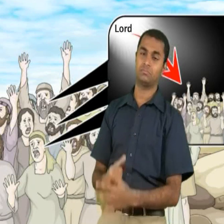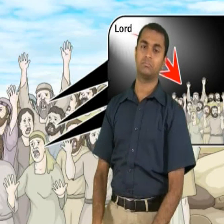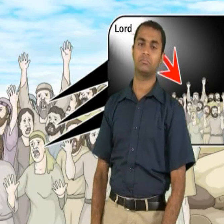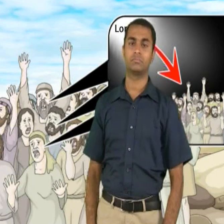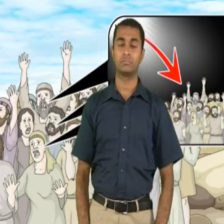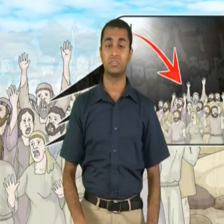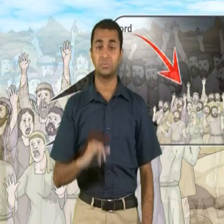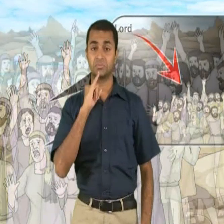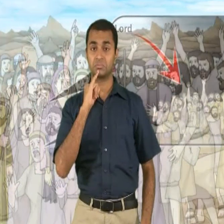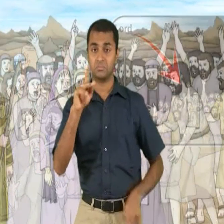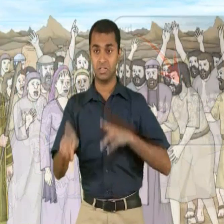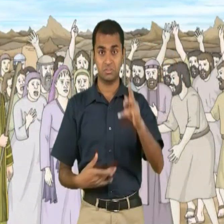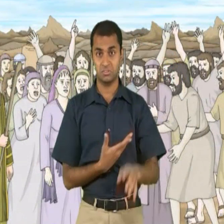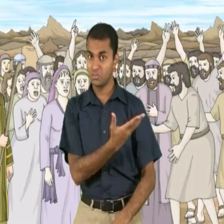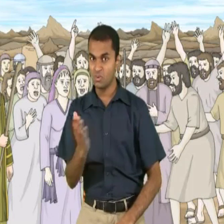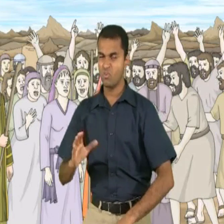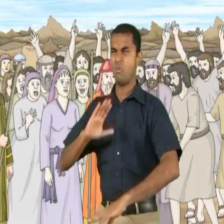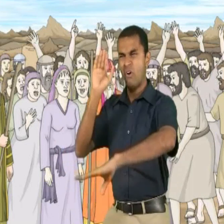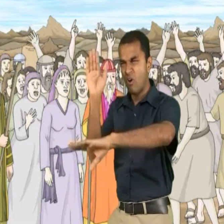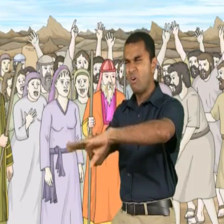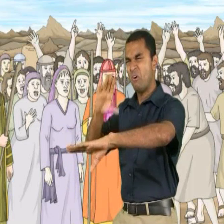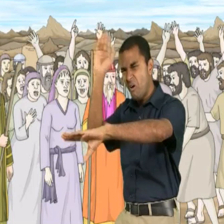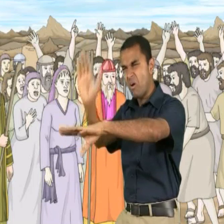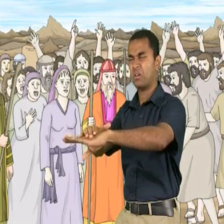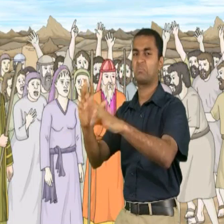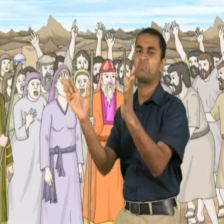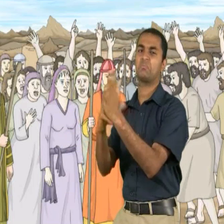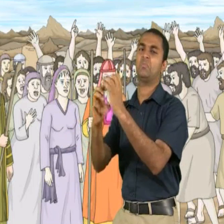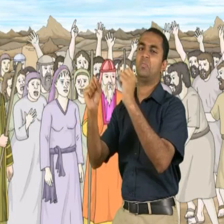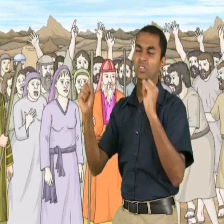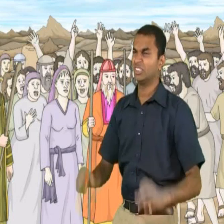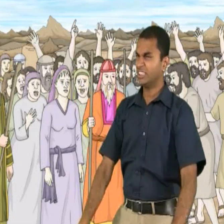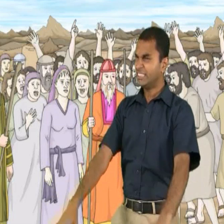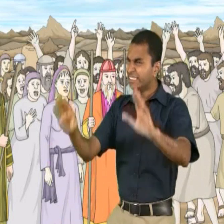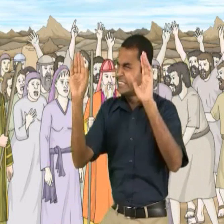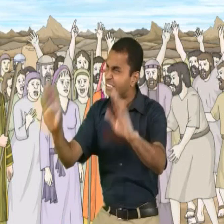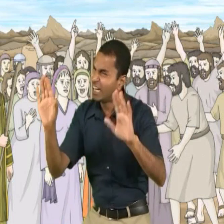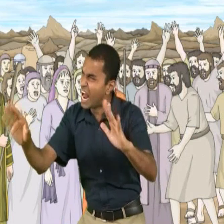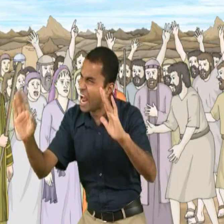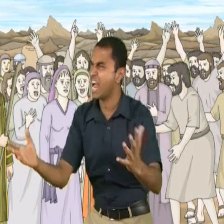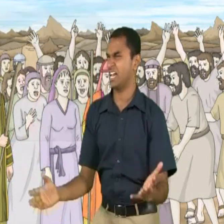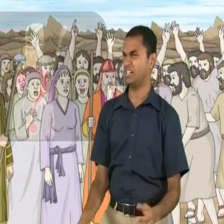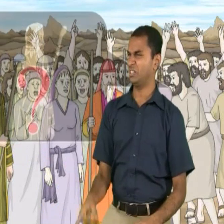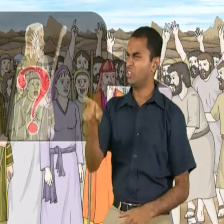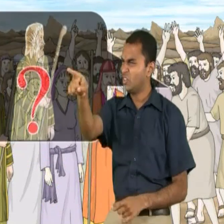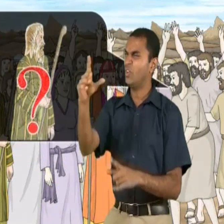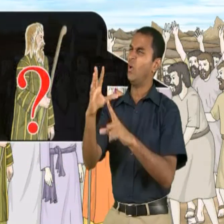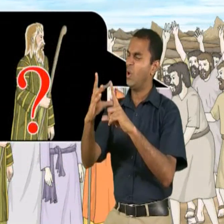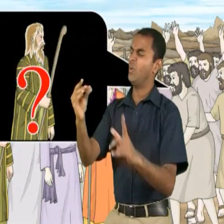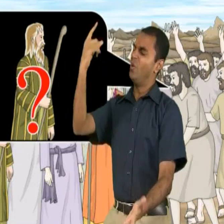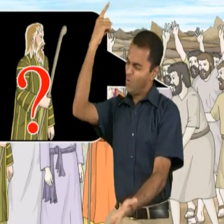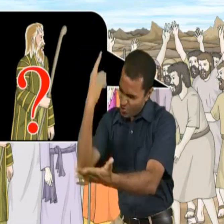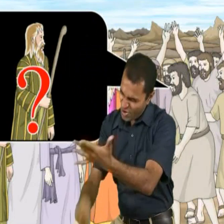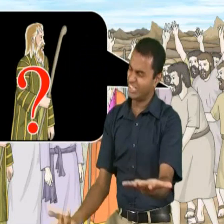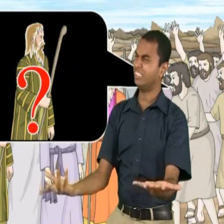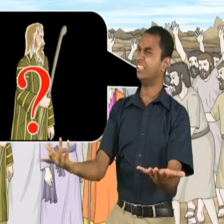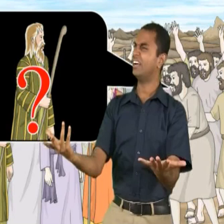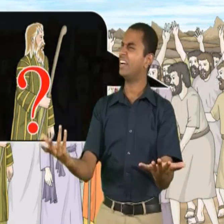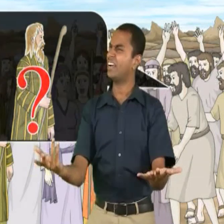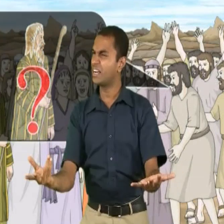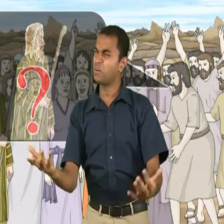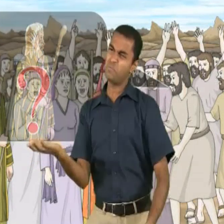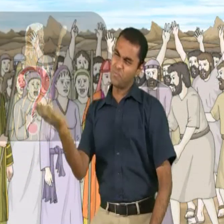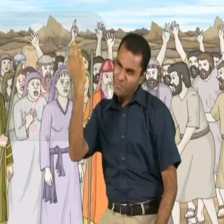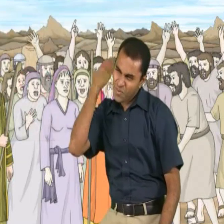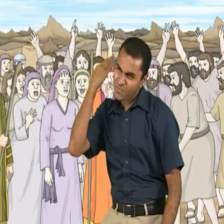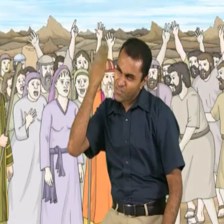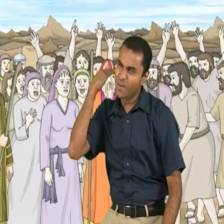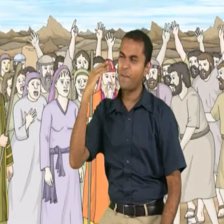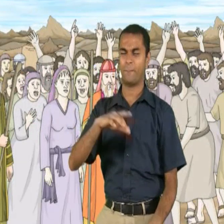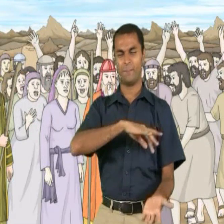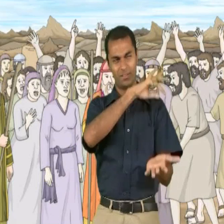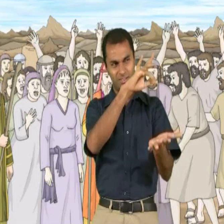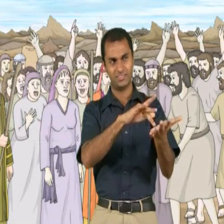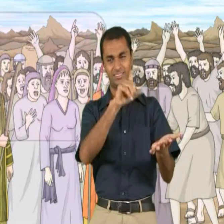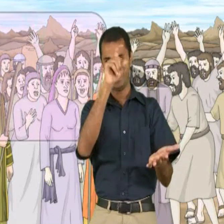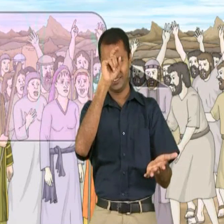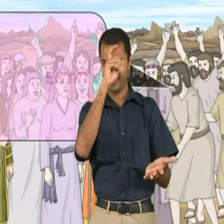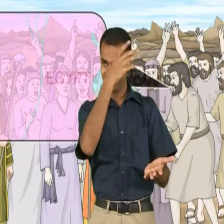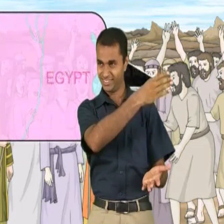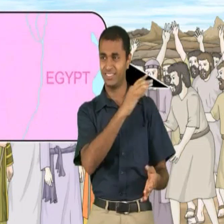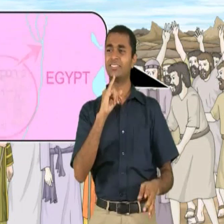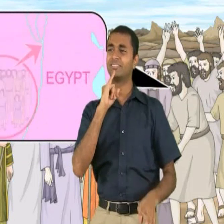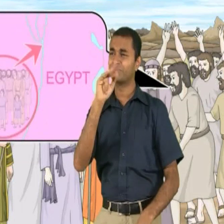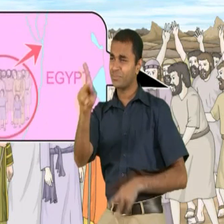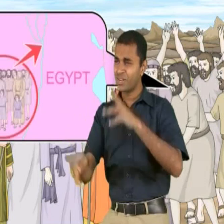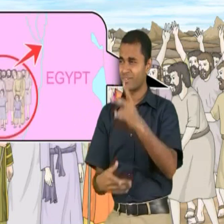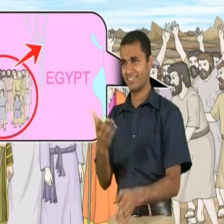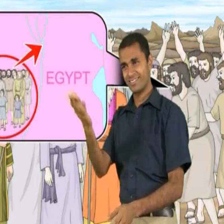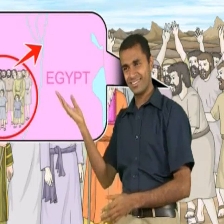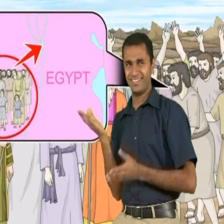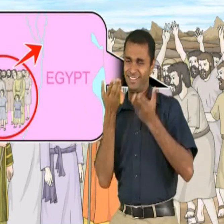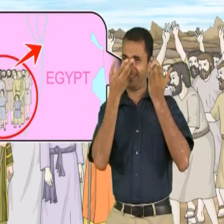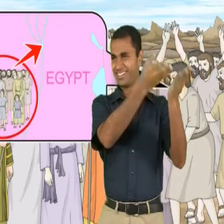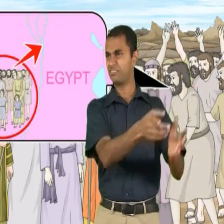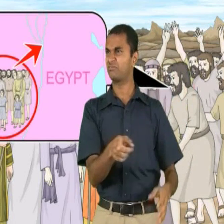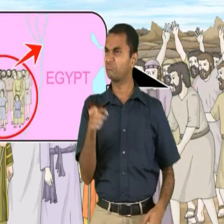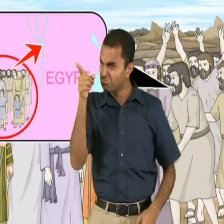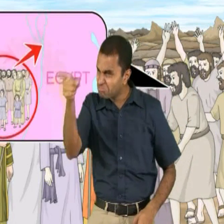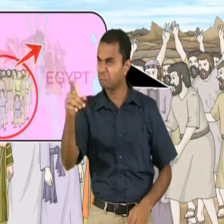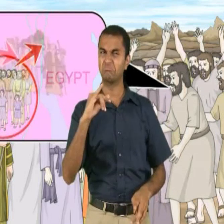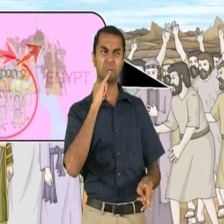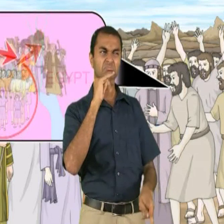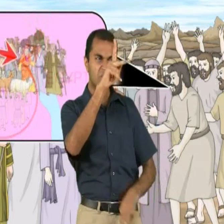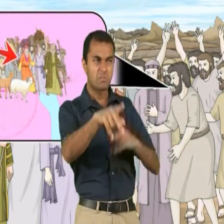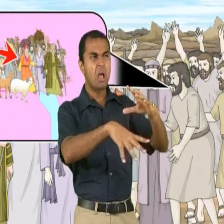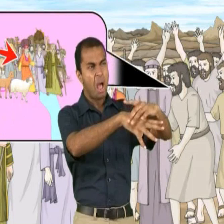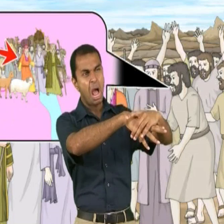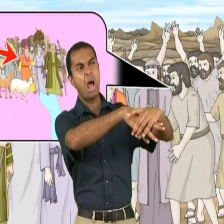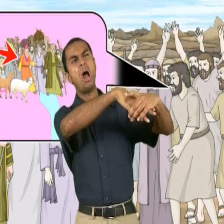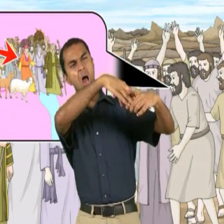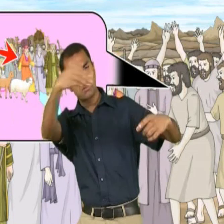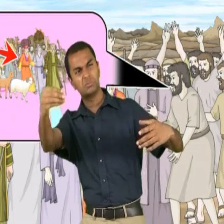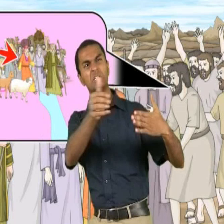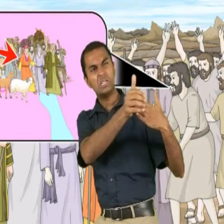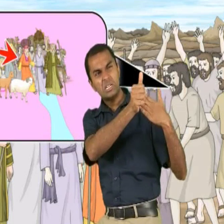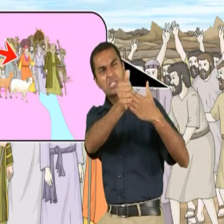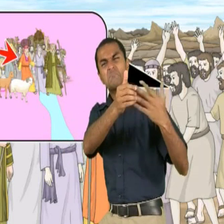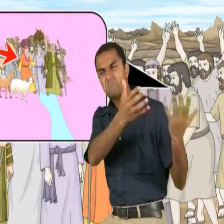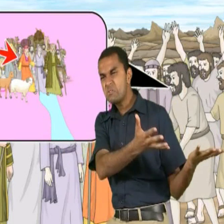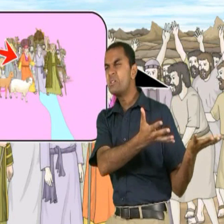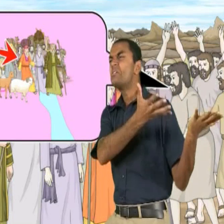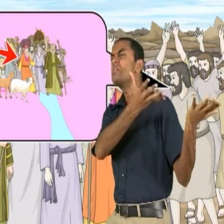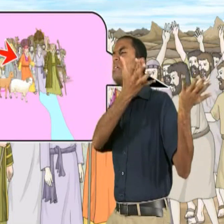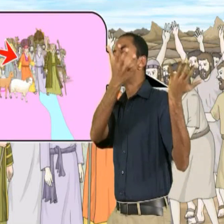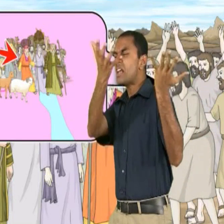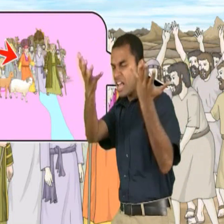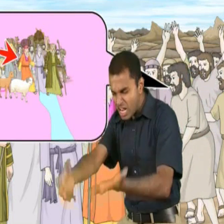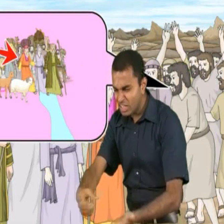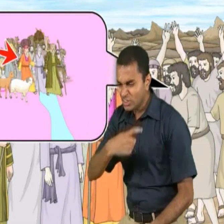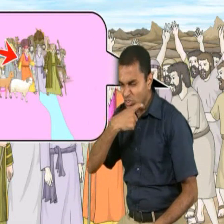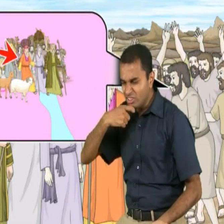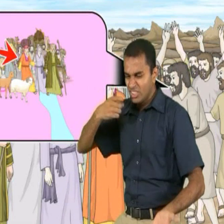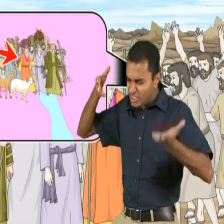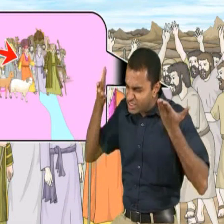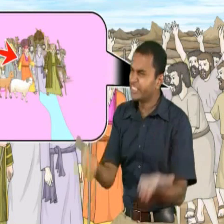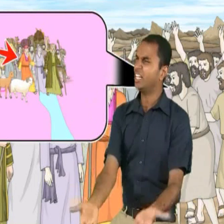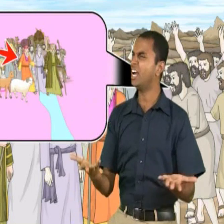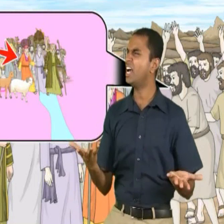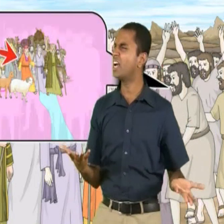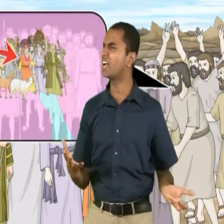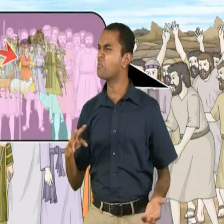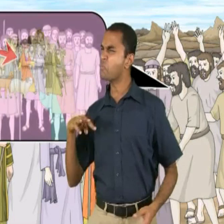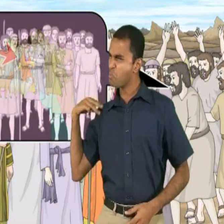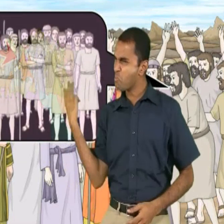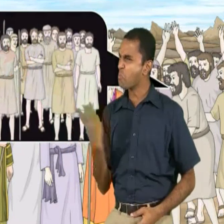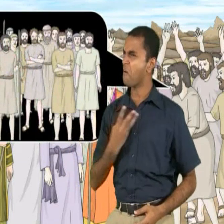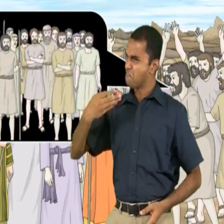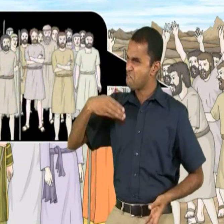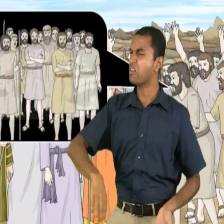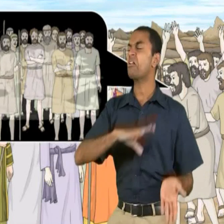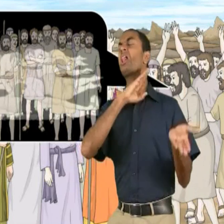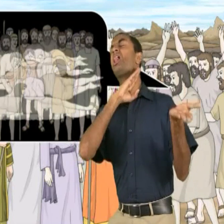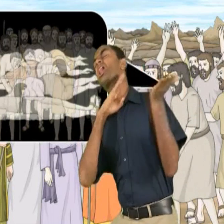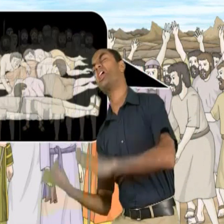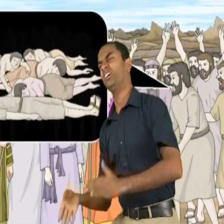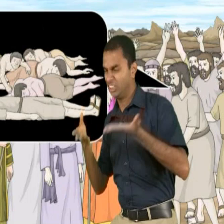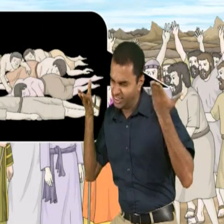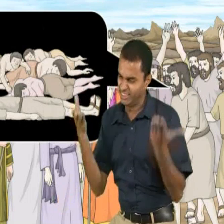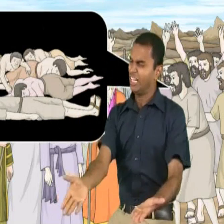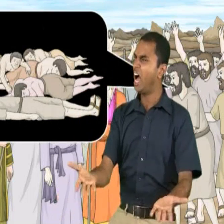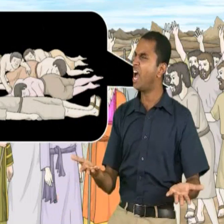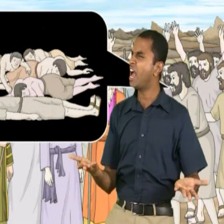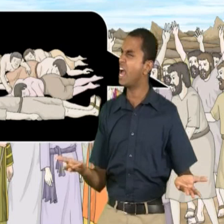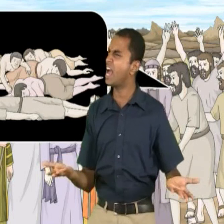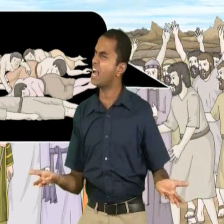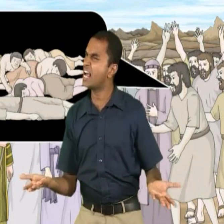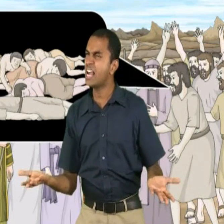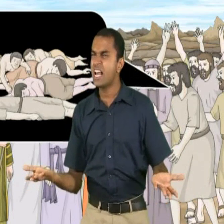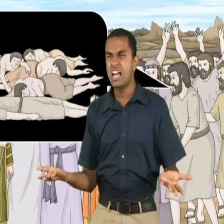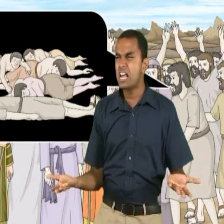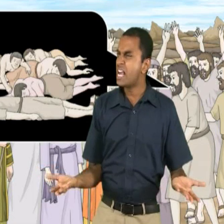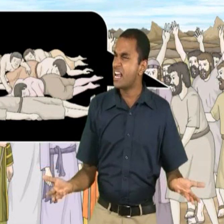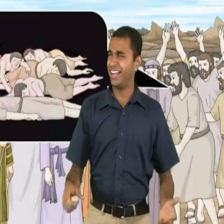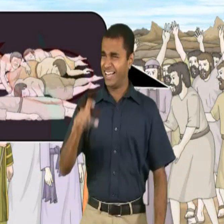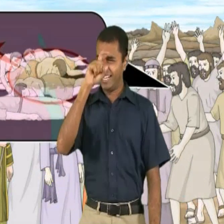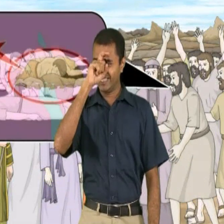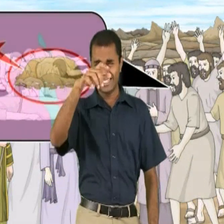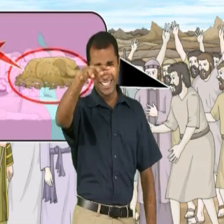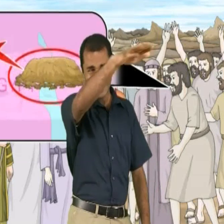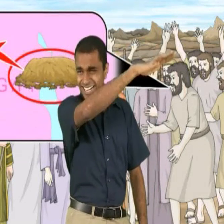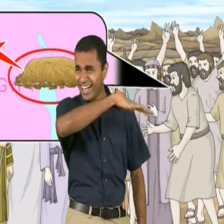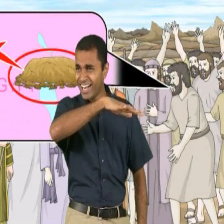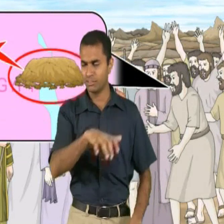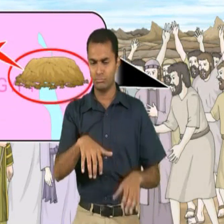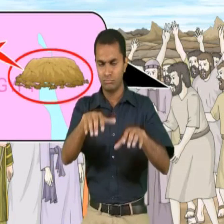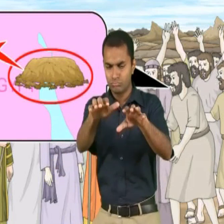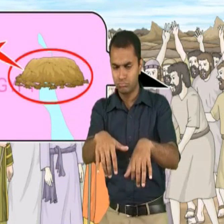They said to Moses, “Was it because there were no graves in Egypt that you brought us into the wilderness to die?